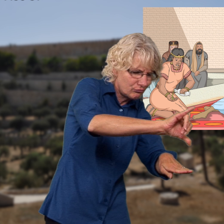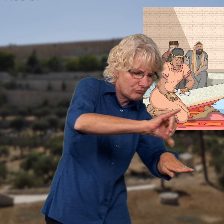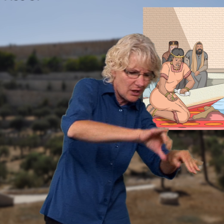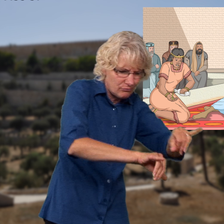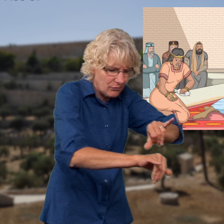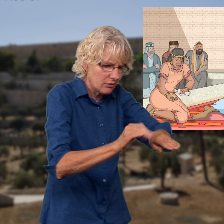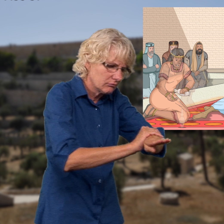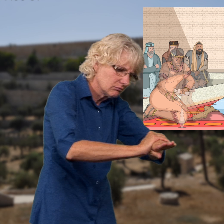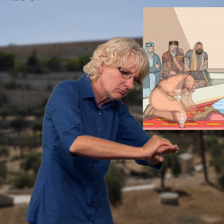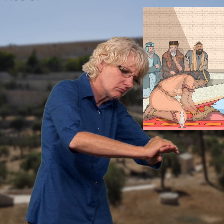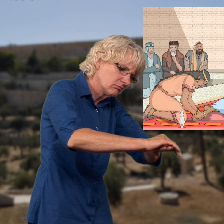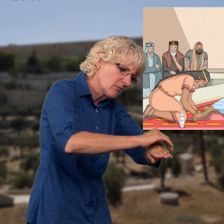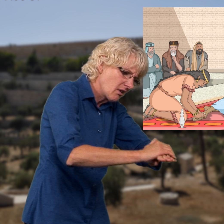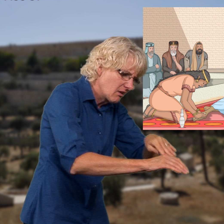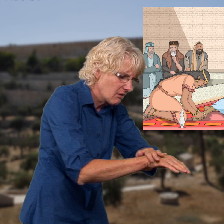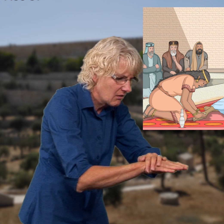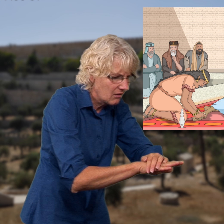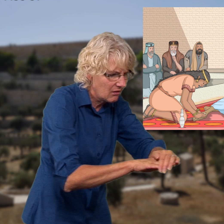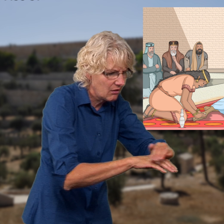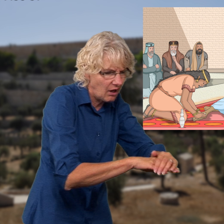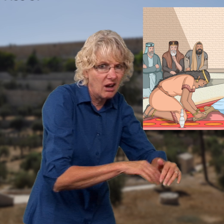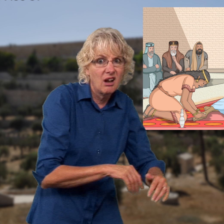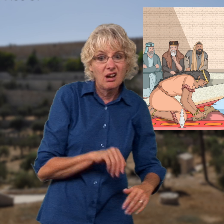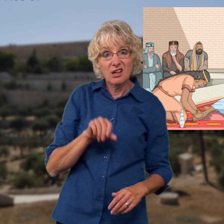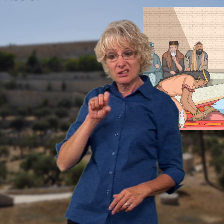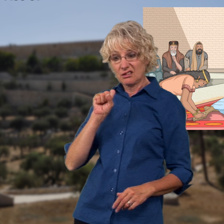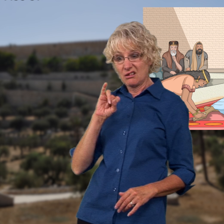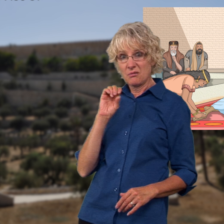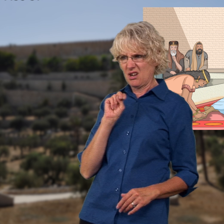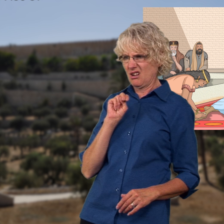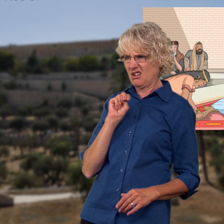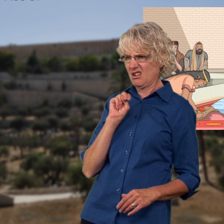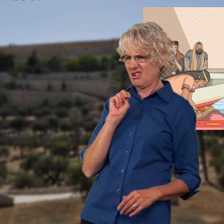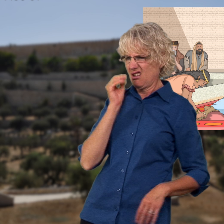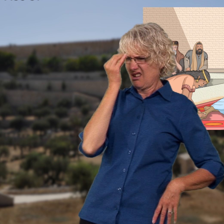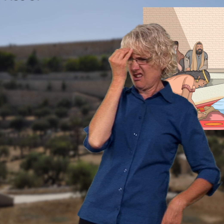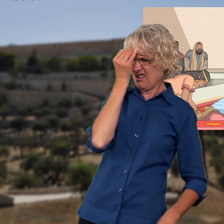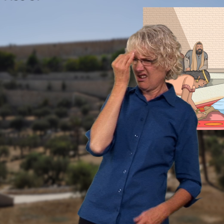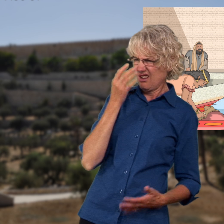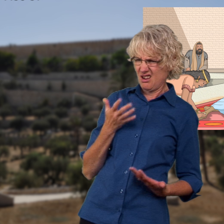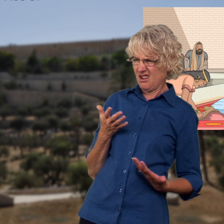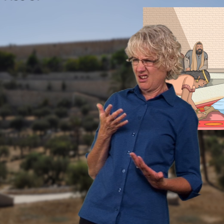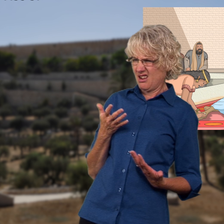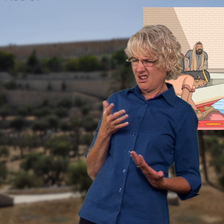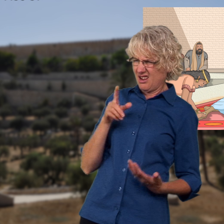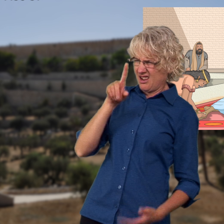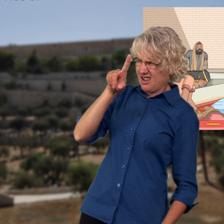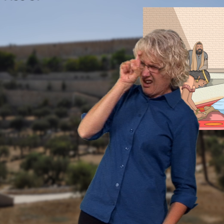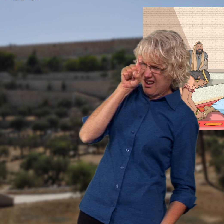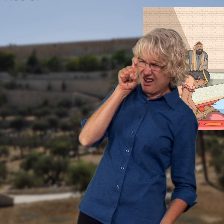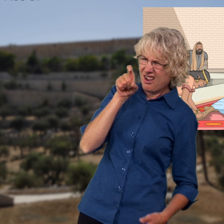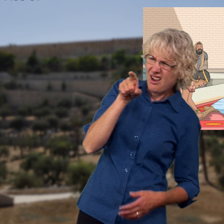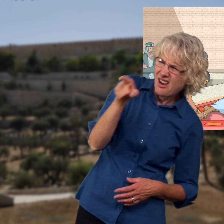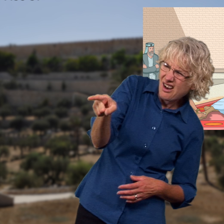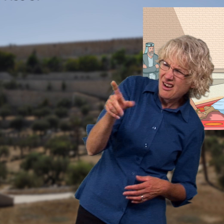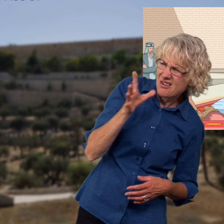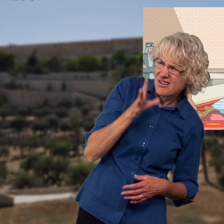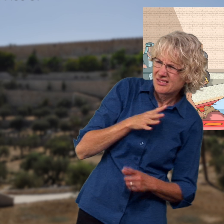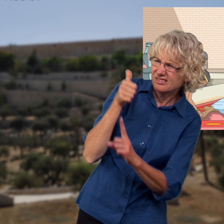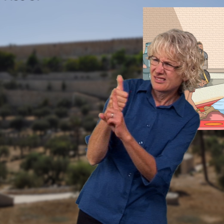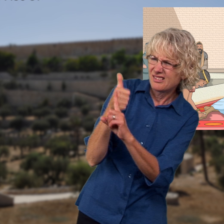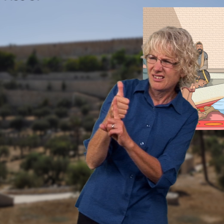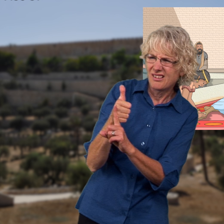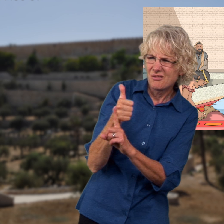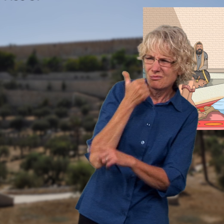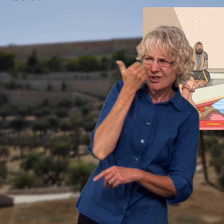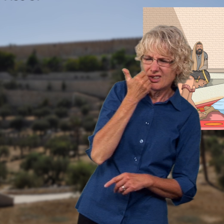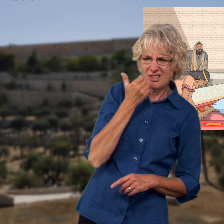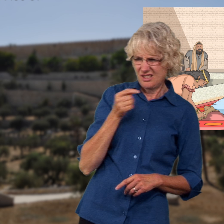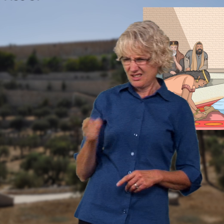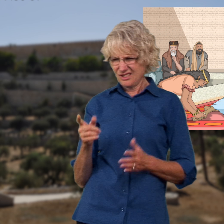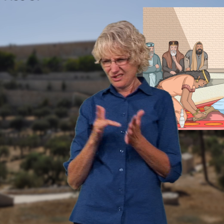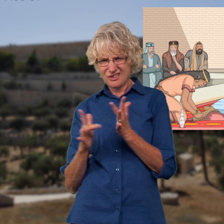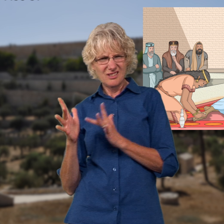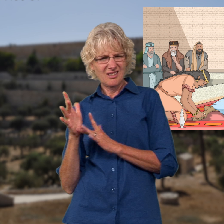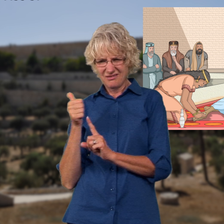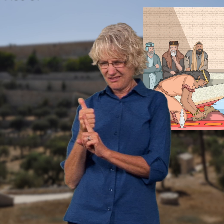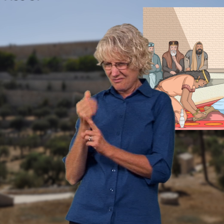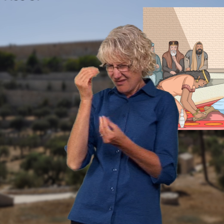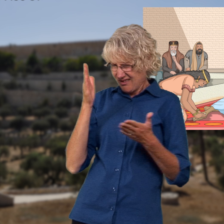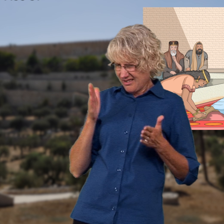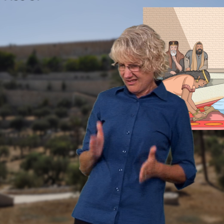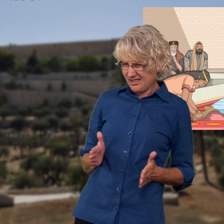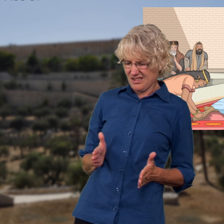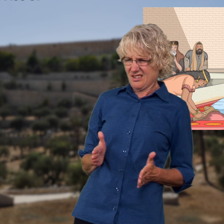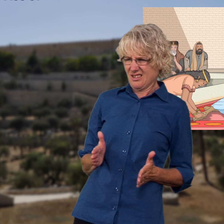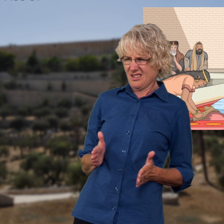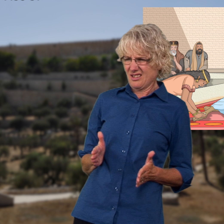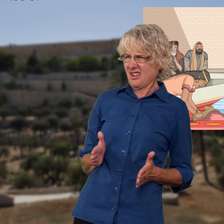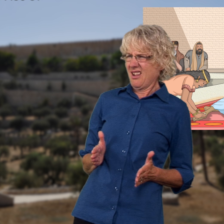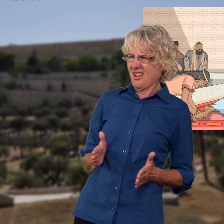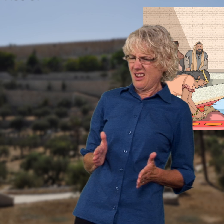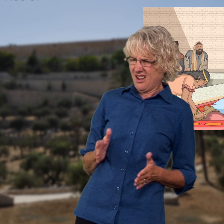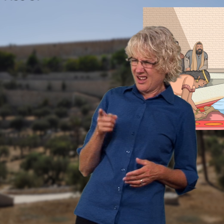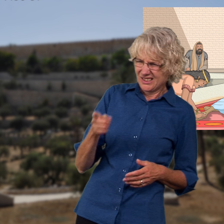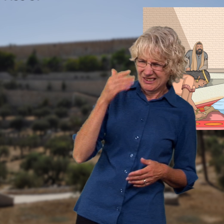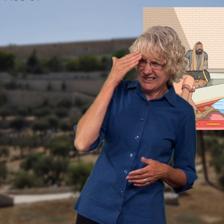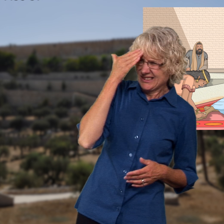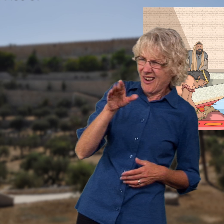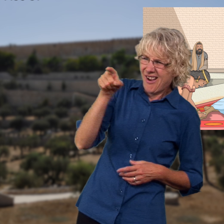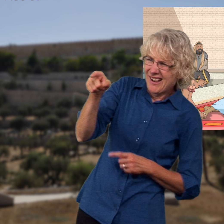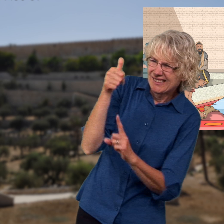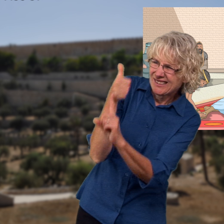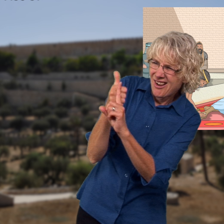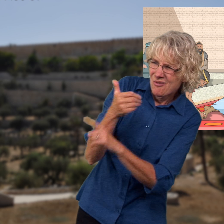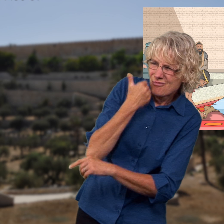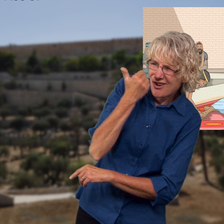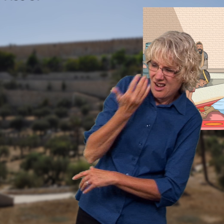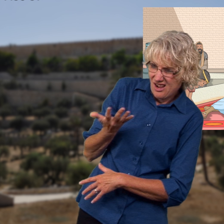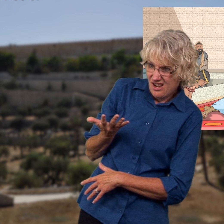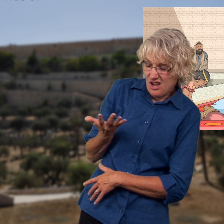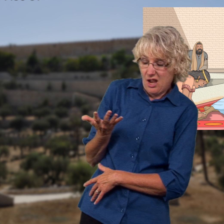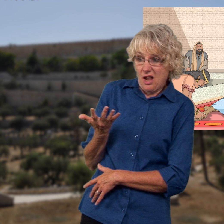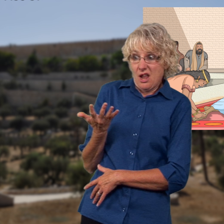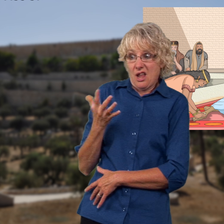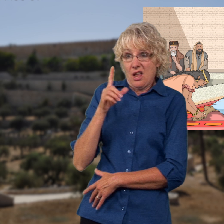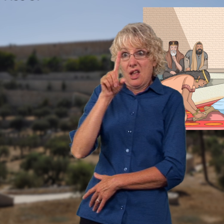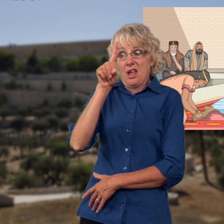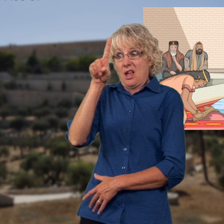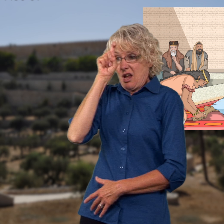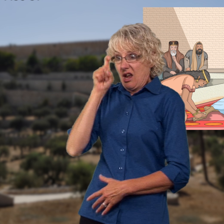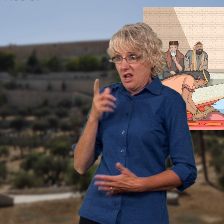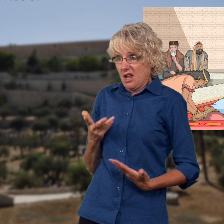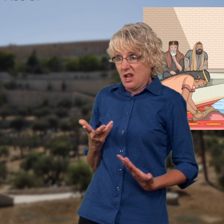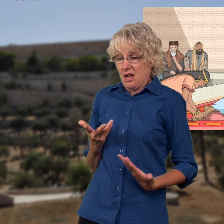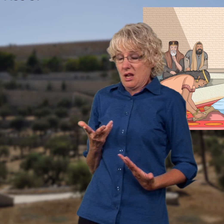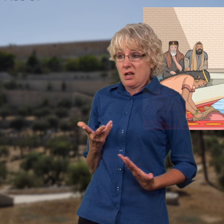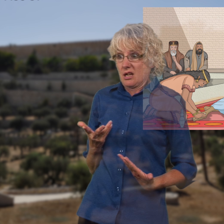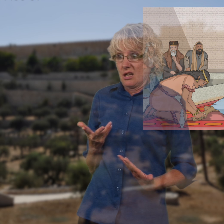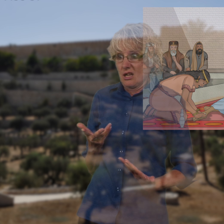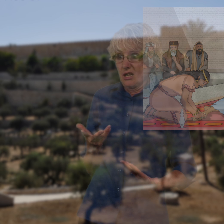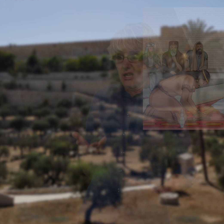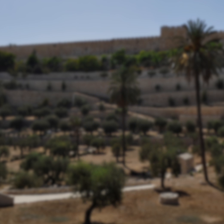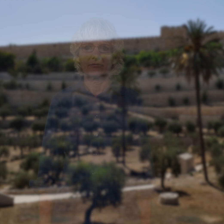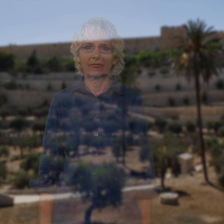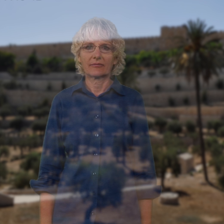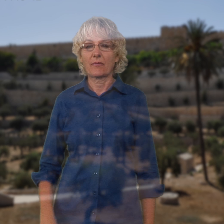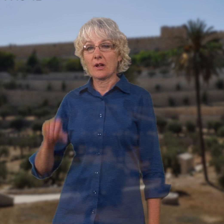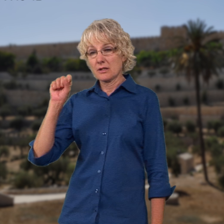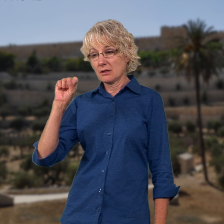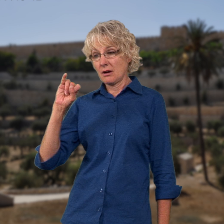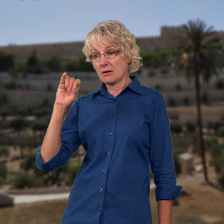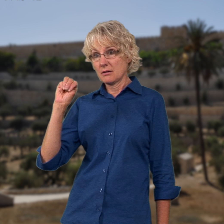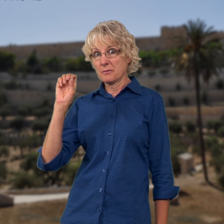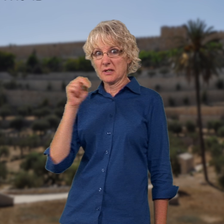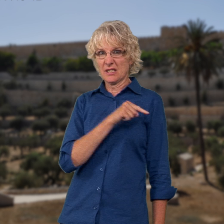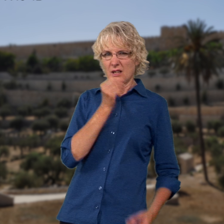When the Pharisee who had invited Jesus saw this, he said to himself, “If this man were a prophet, He would know who this is and what kind of woman is touching Him—for she is a sinner!”